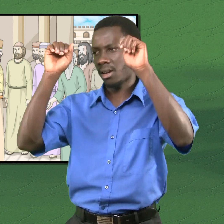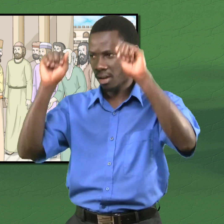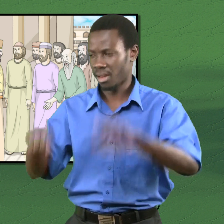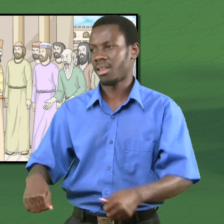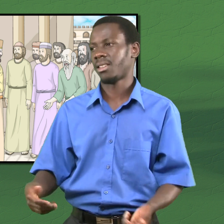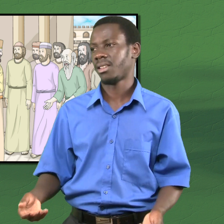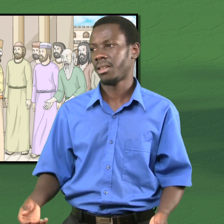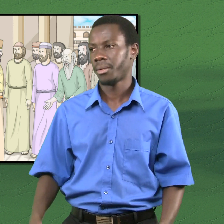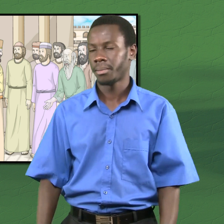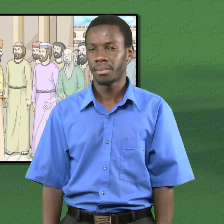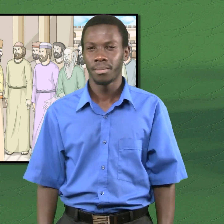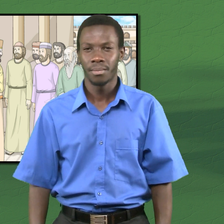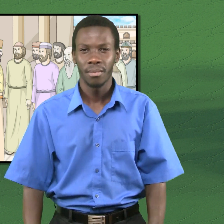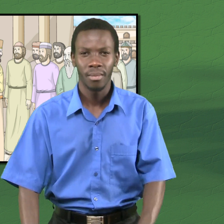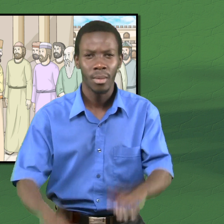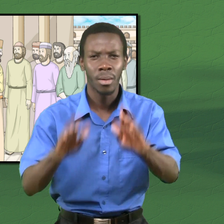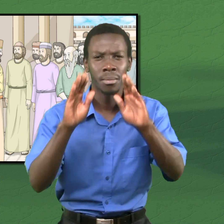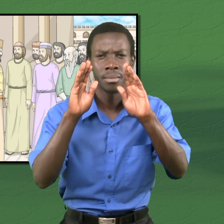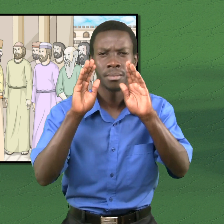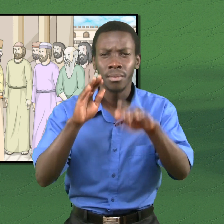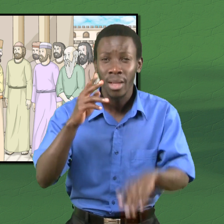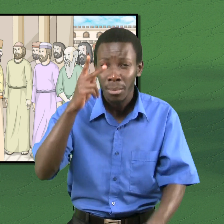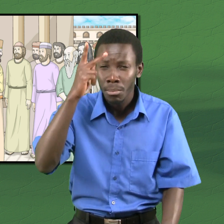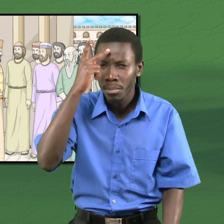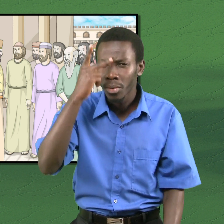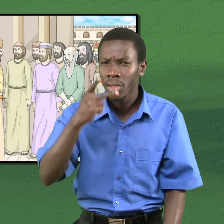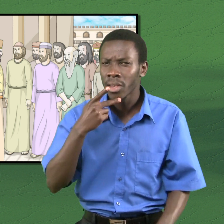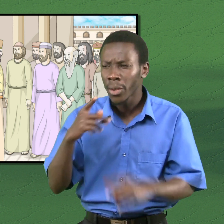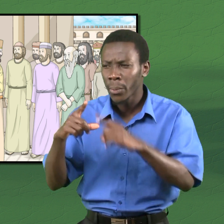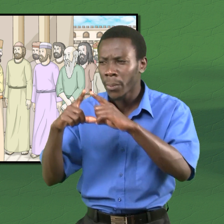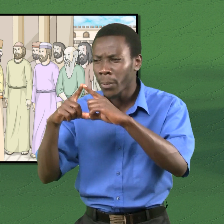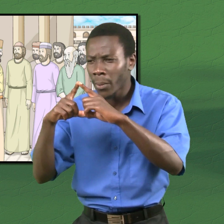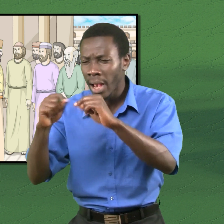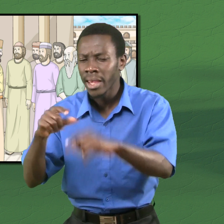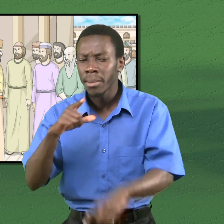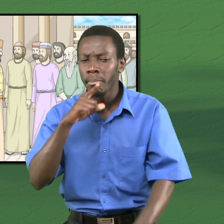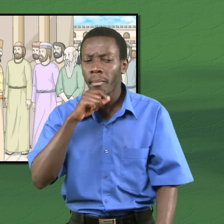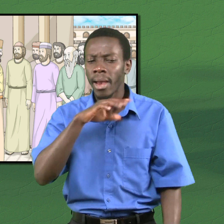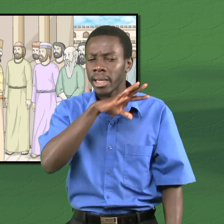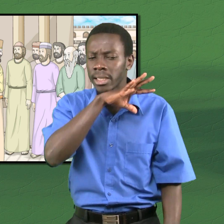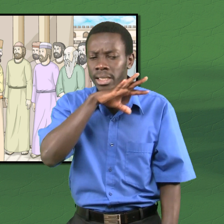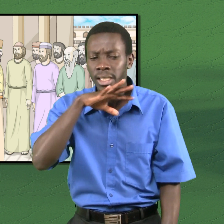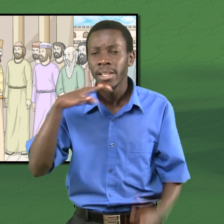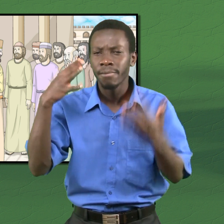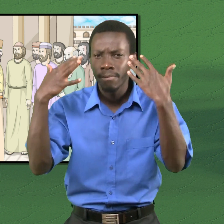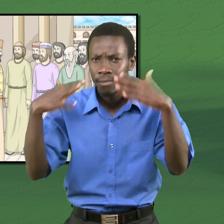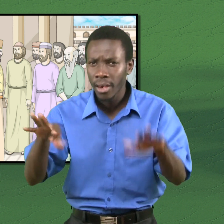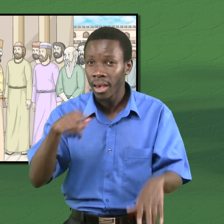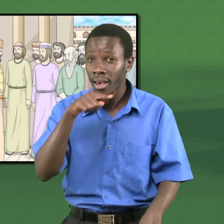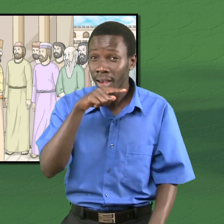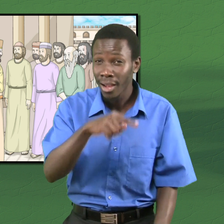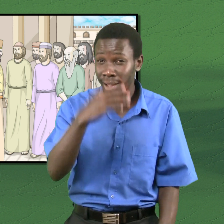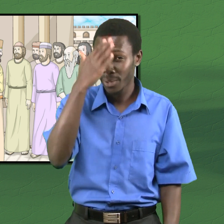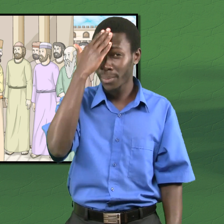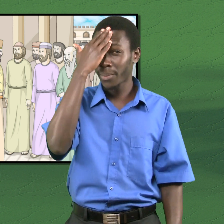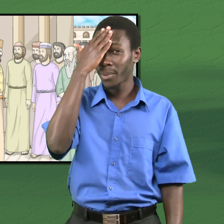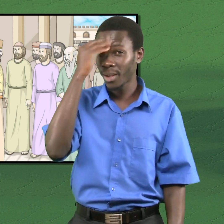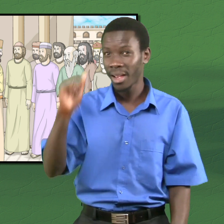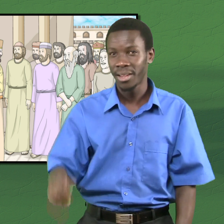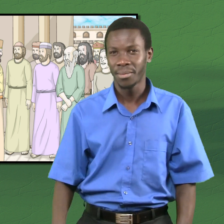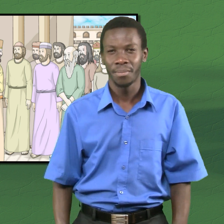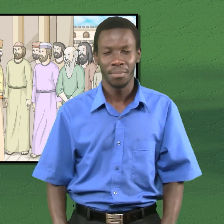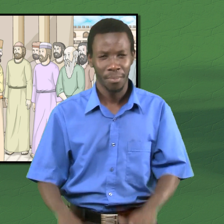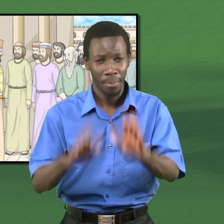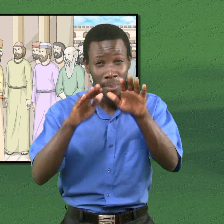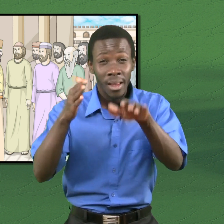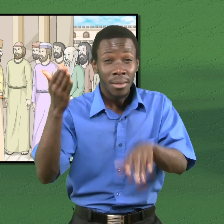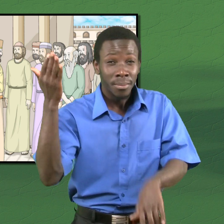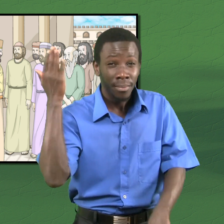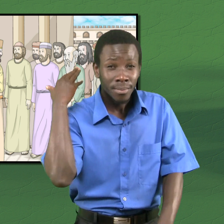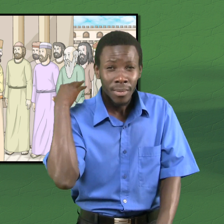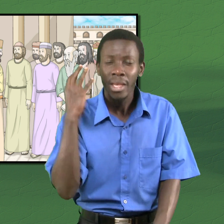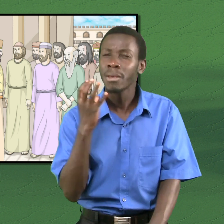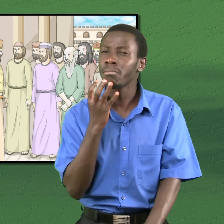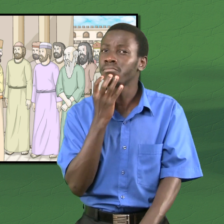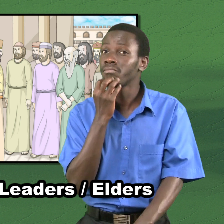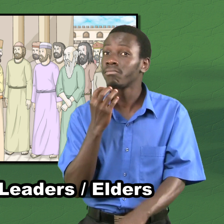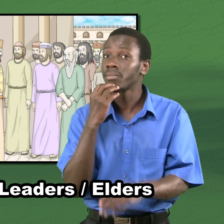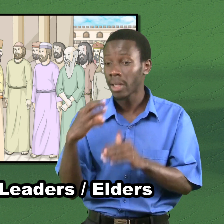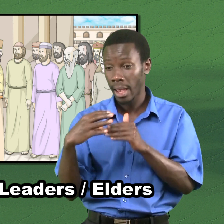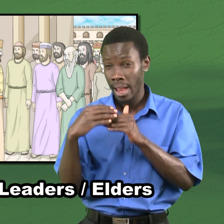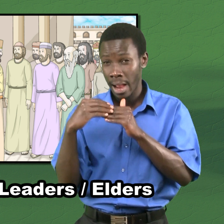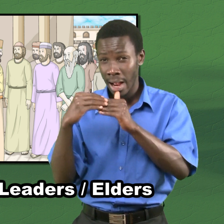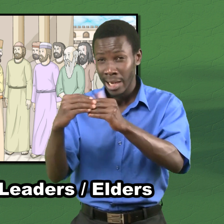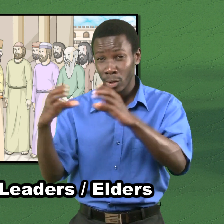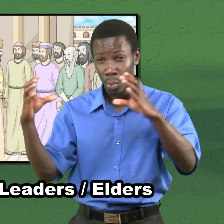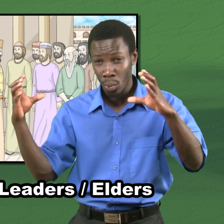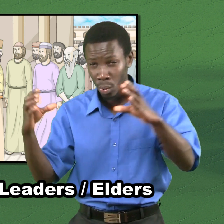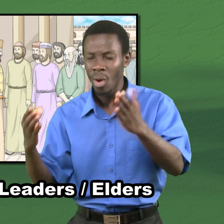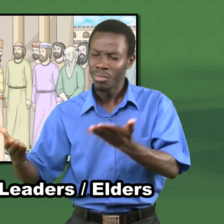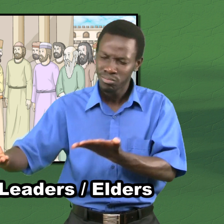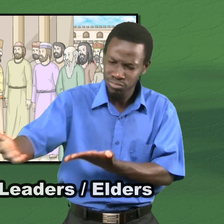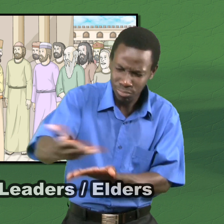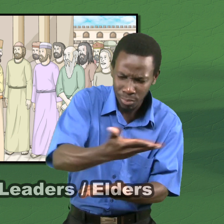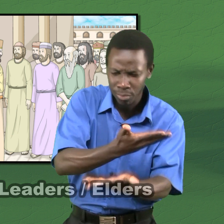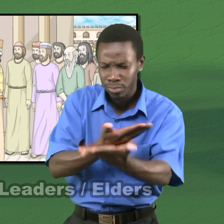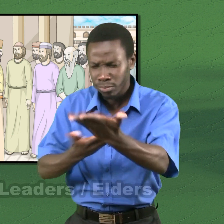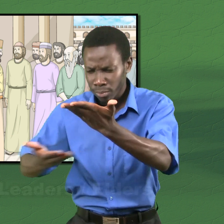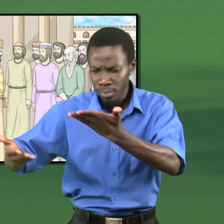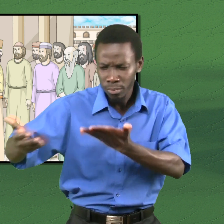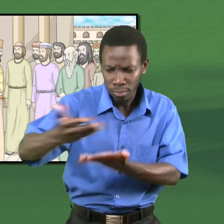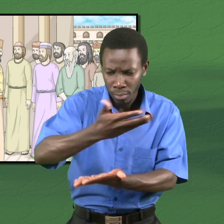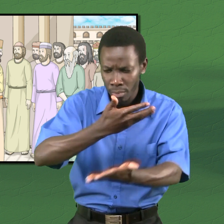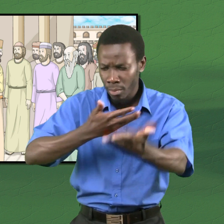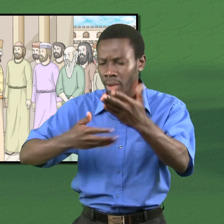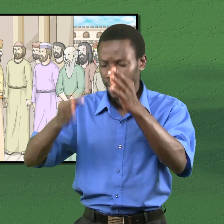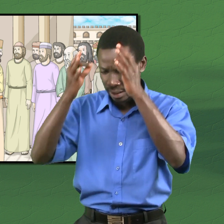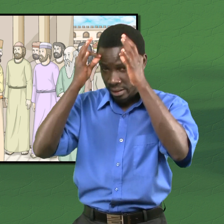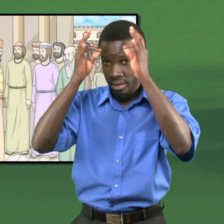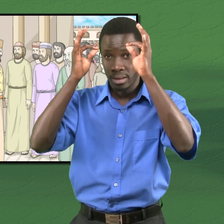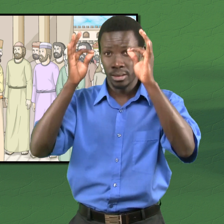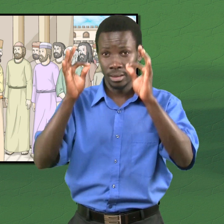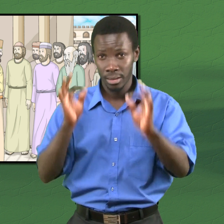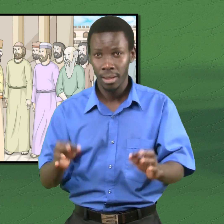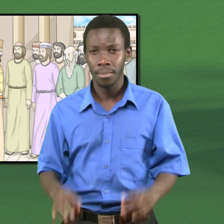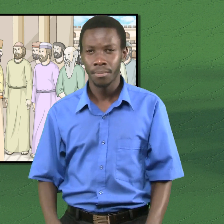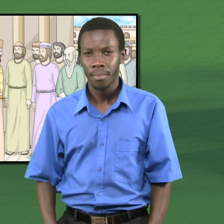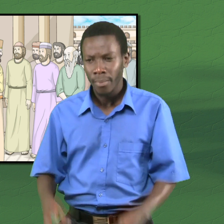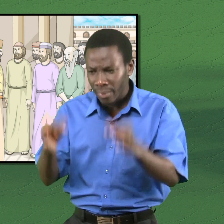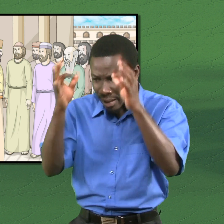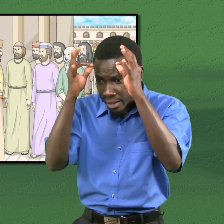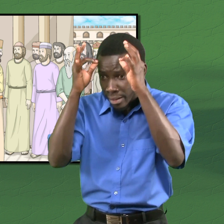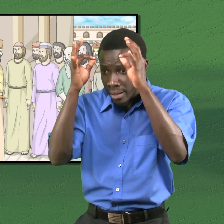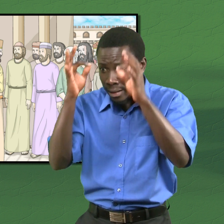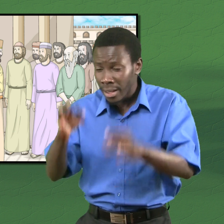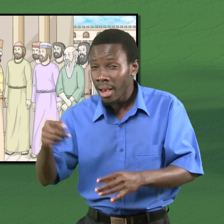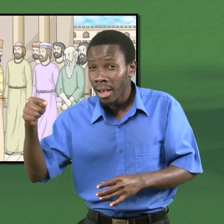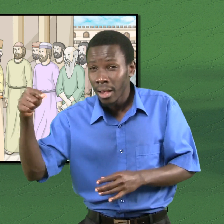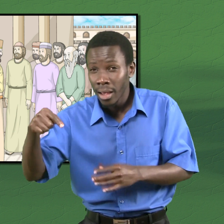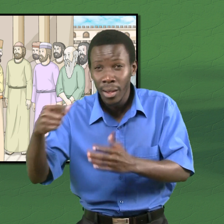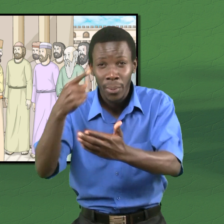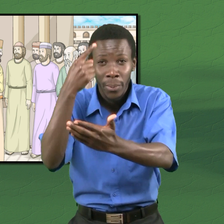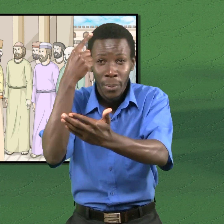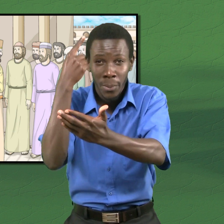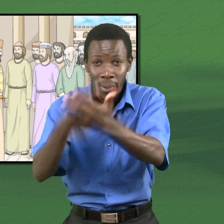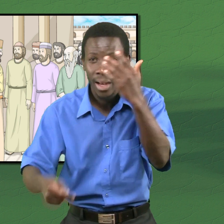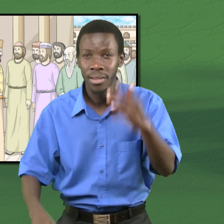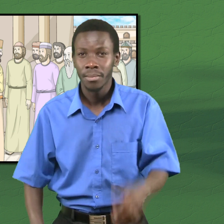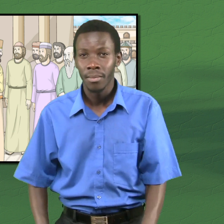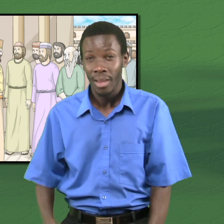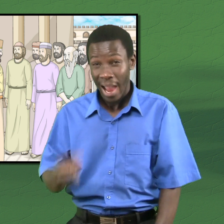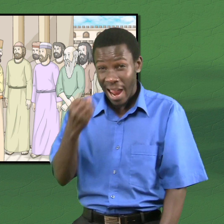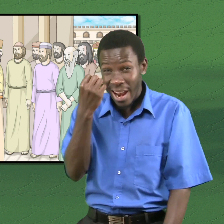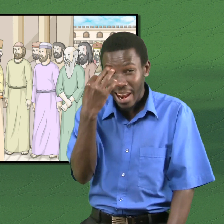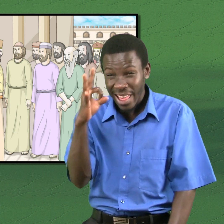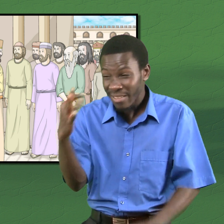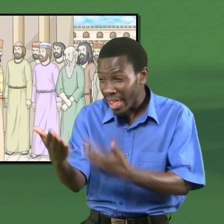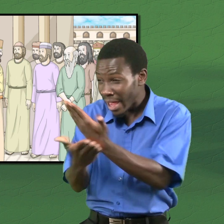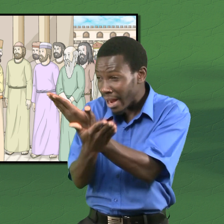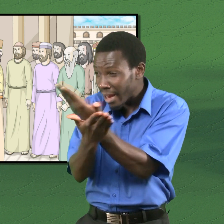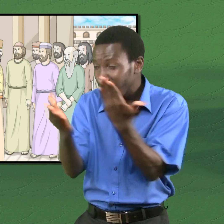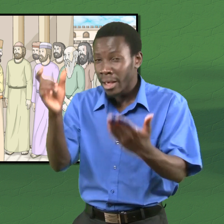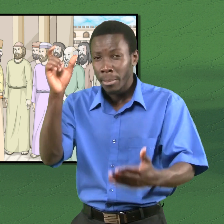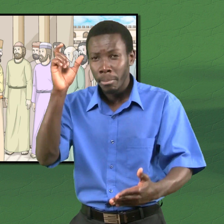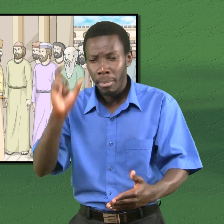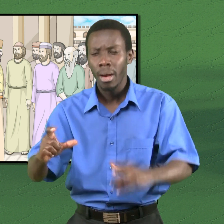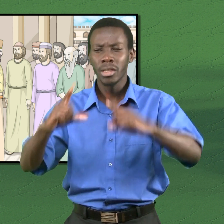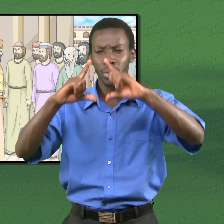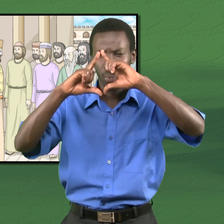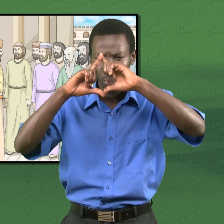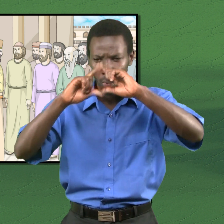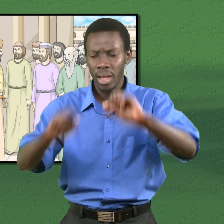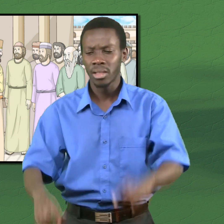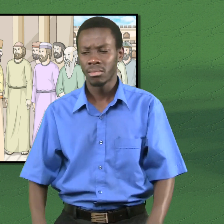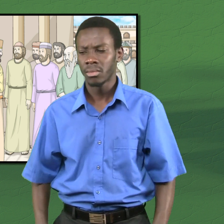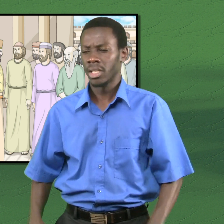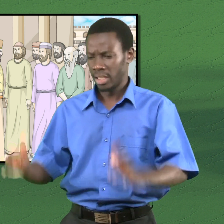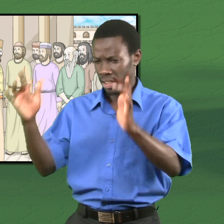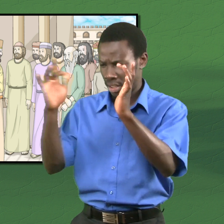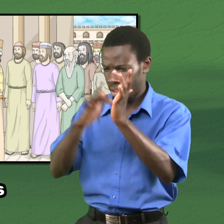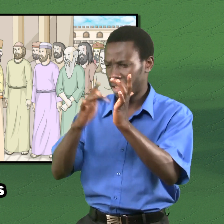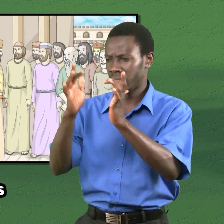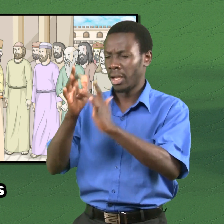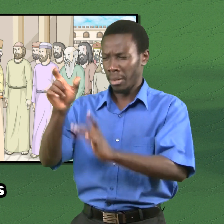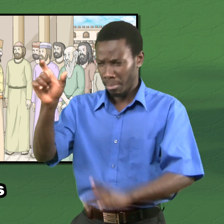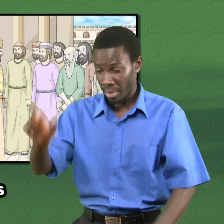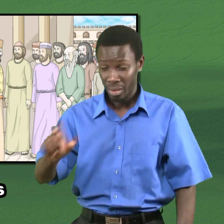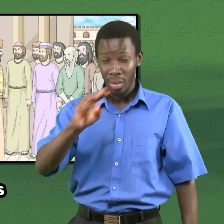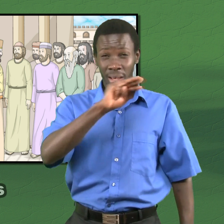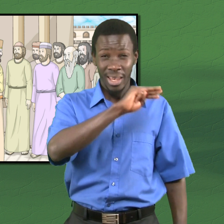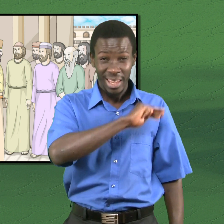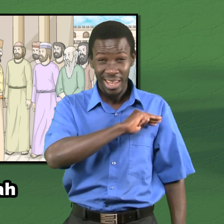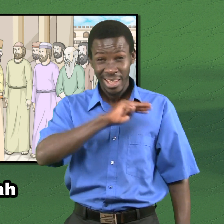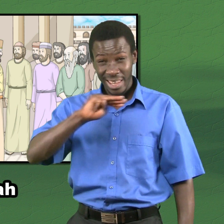He is old enough to speak for himself.” His parents said this because they were afraid of the Jews.